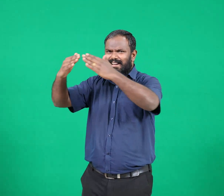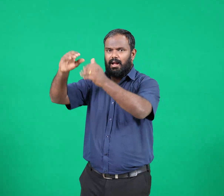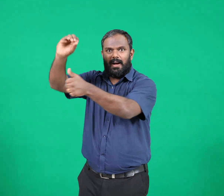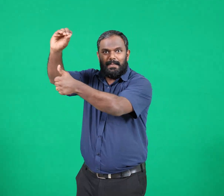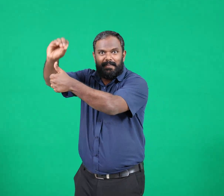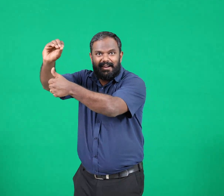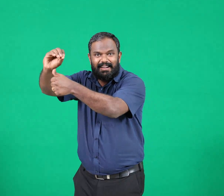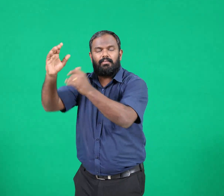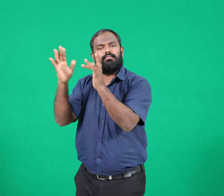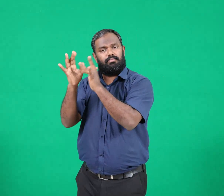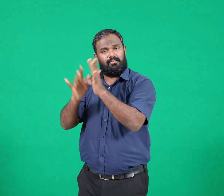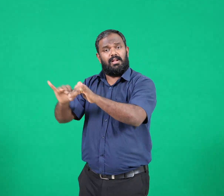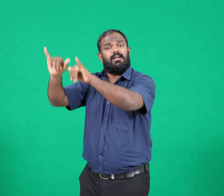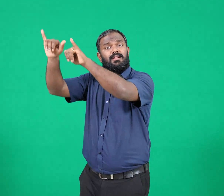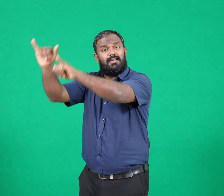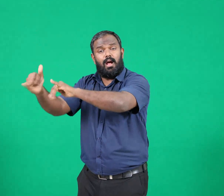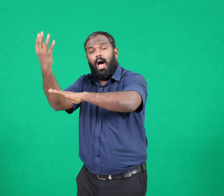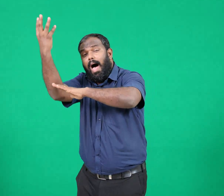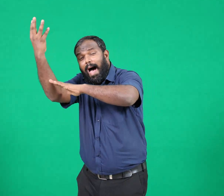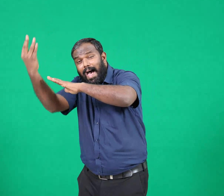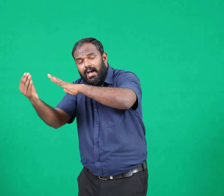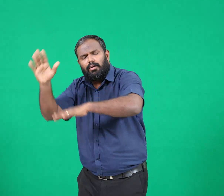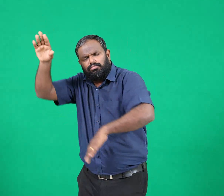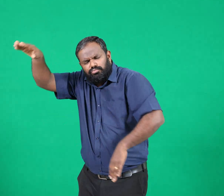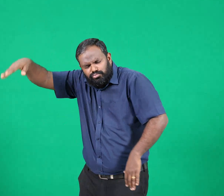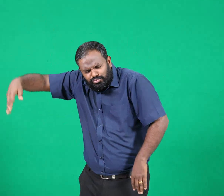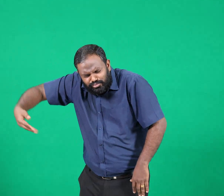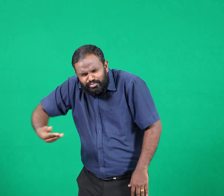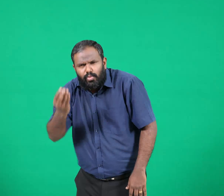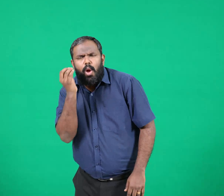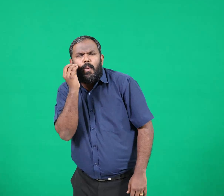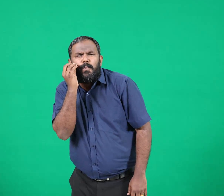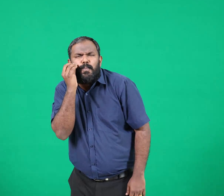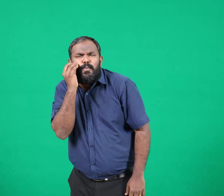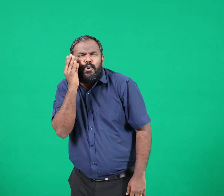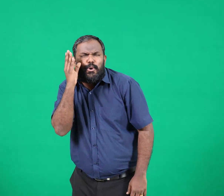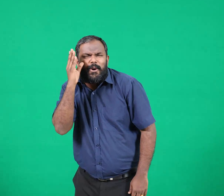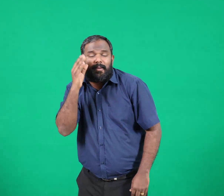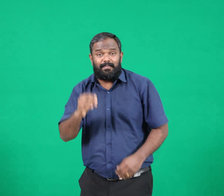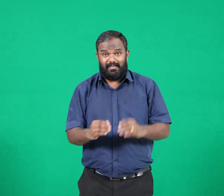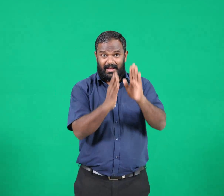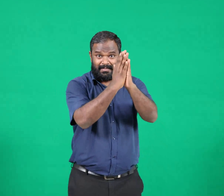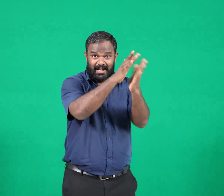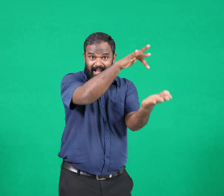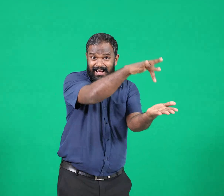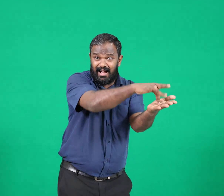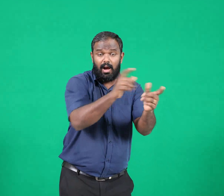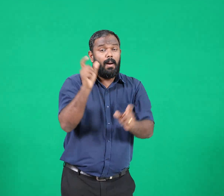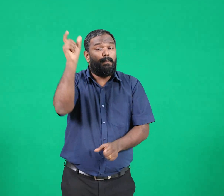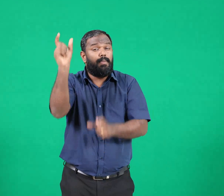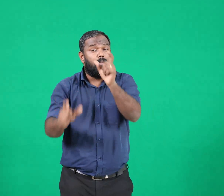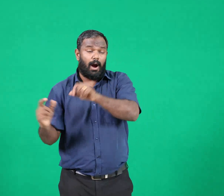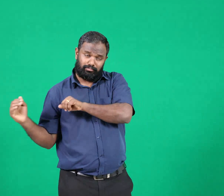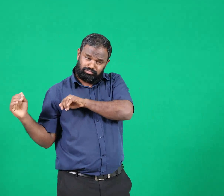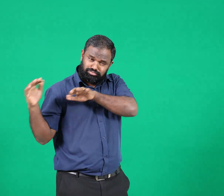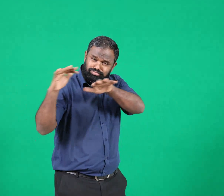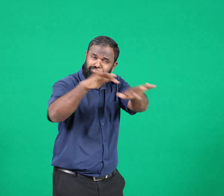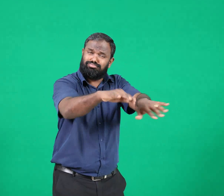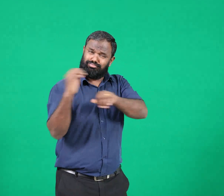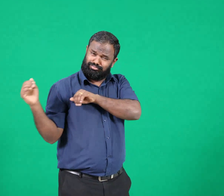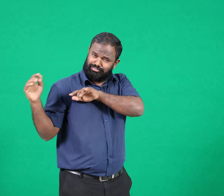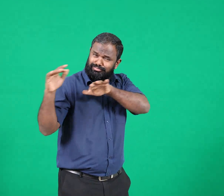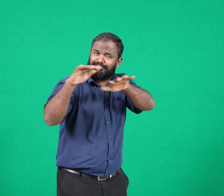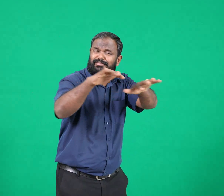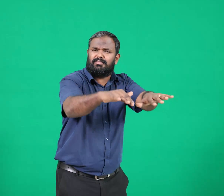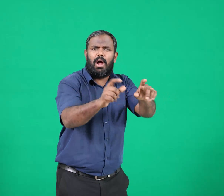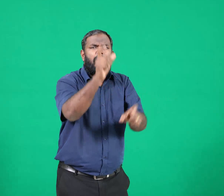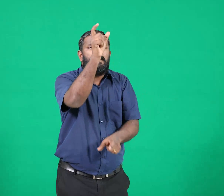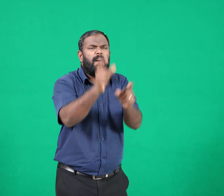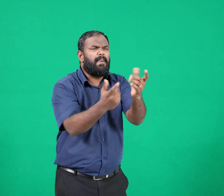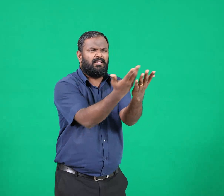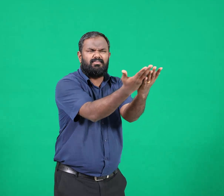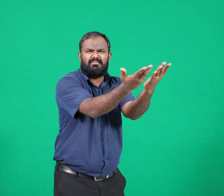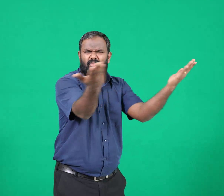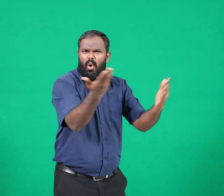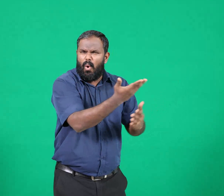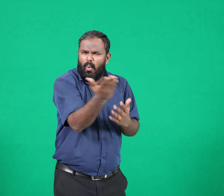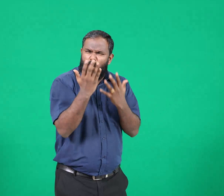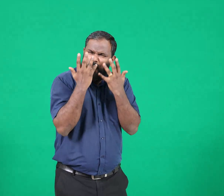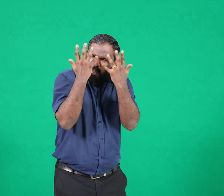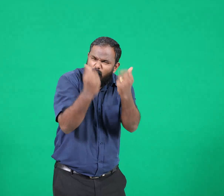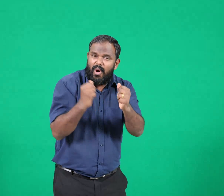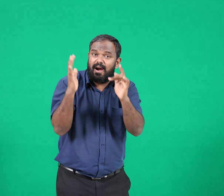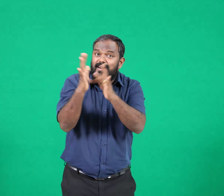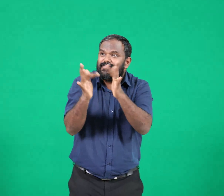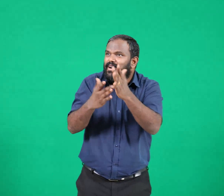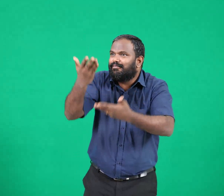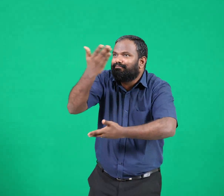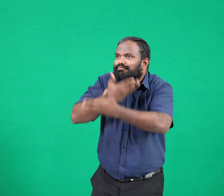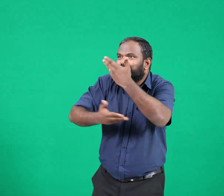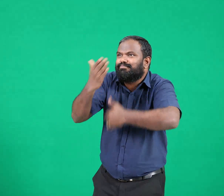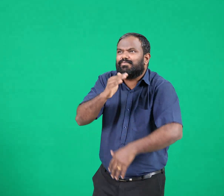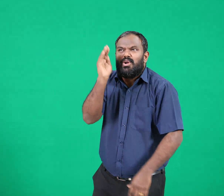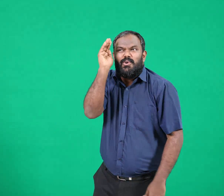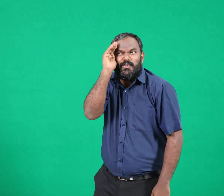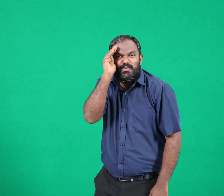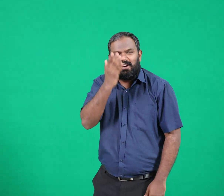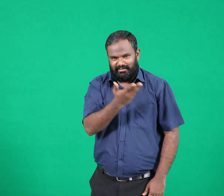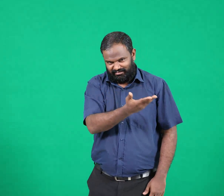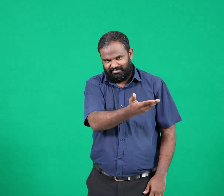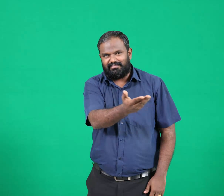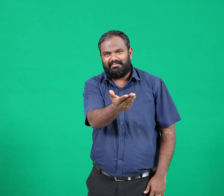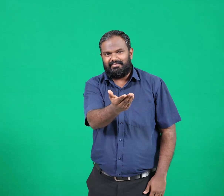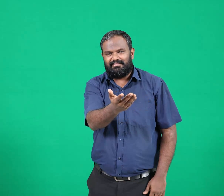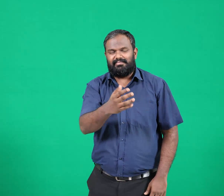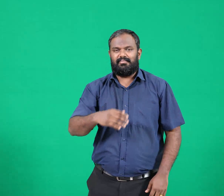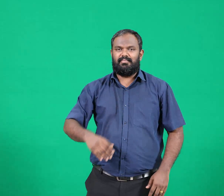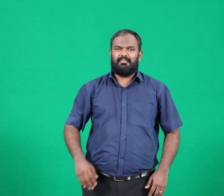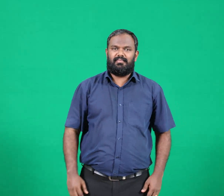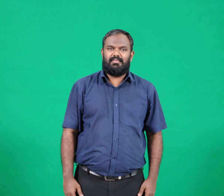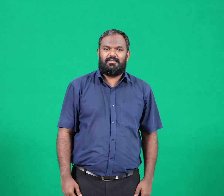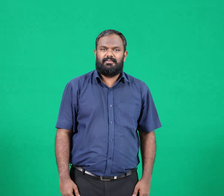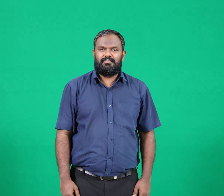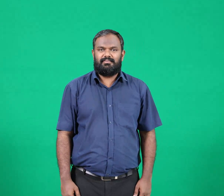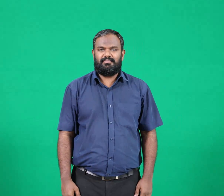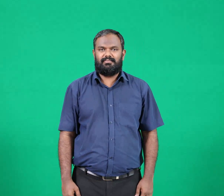And early in the morning all the people would come to hear Him at the temple.